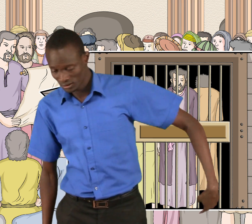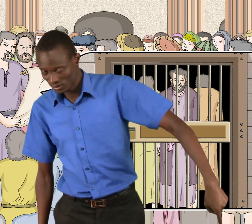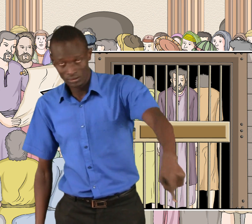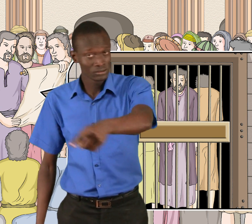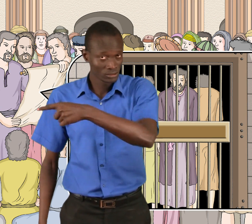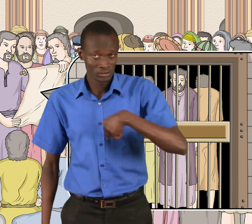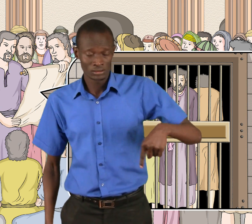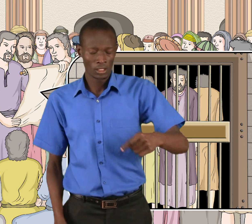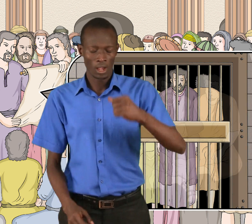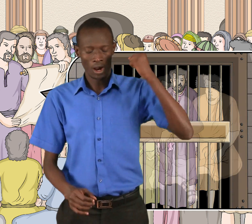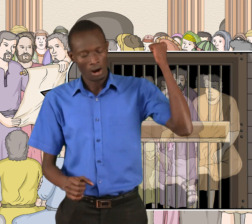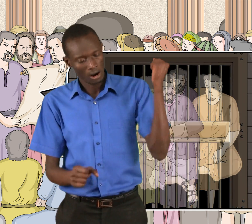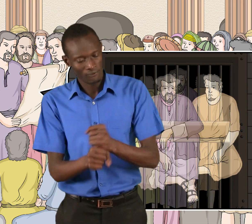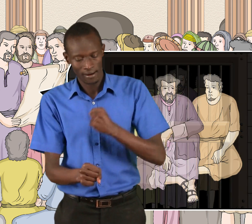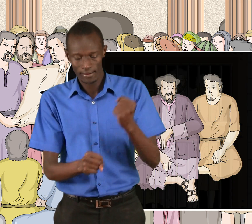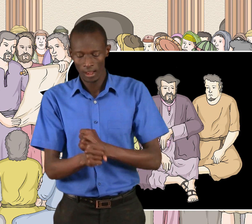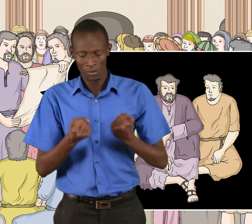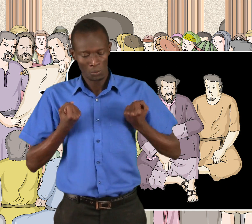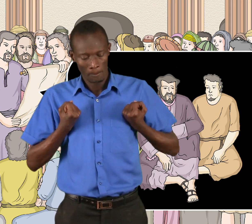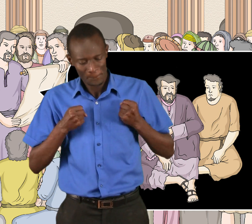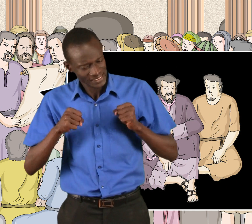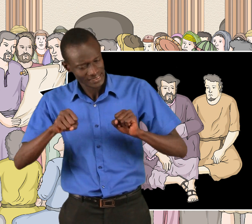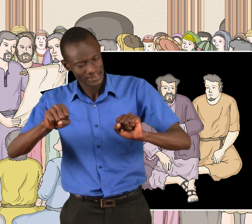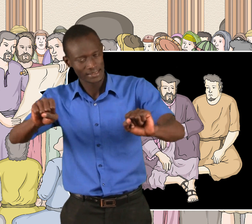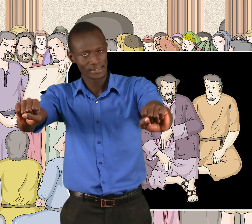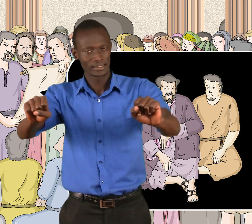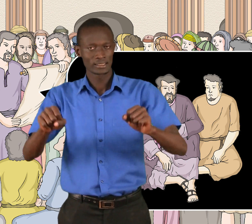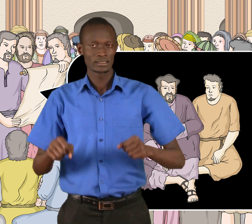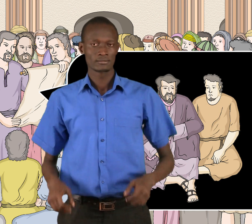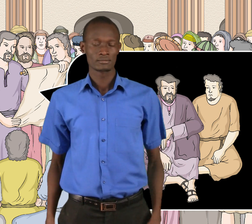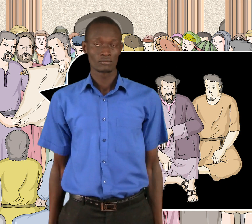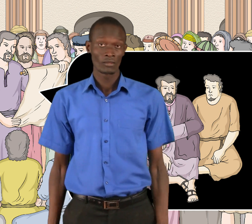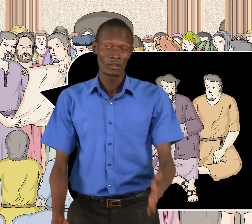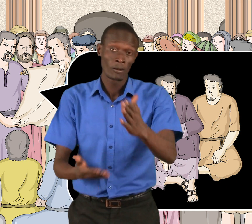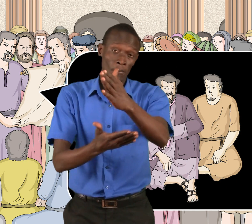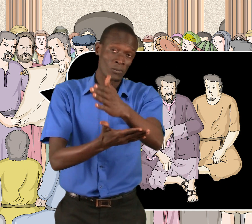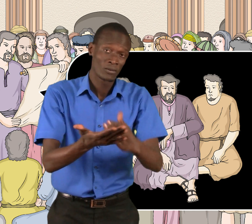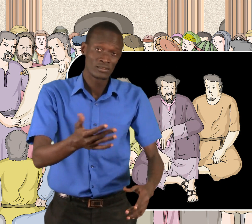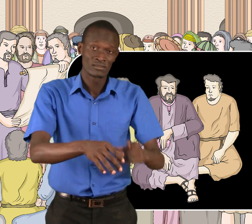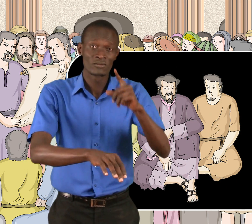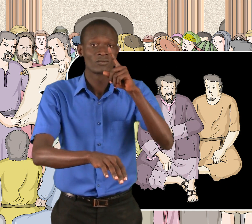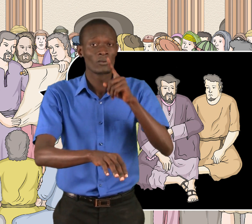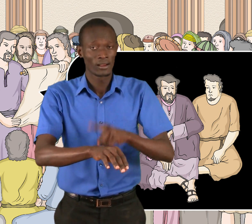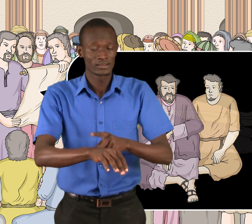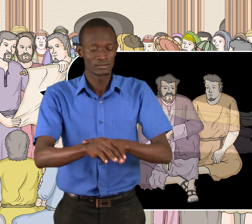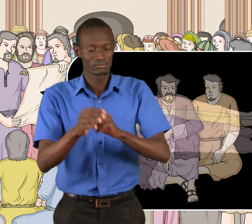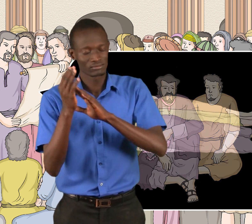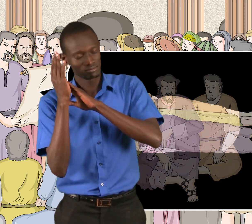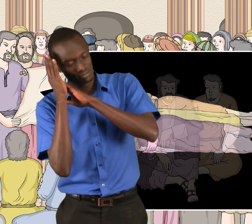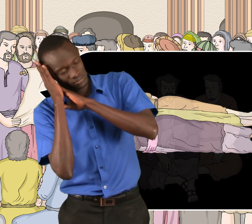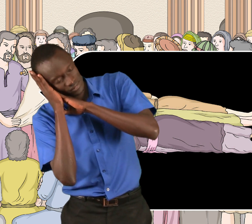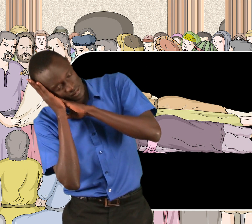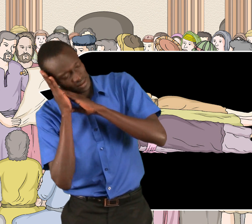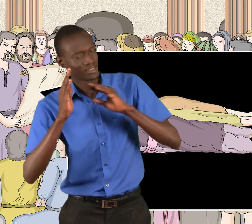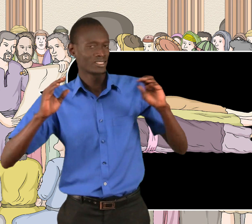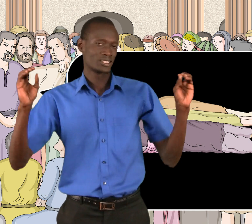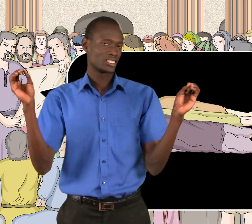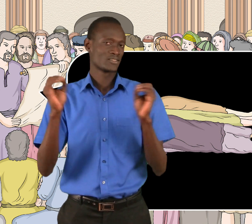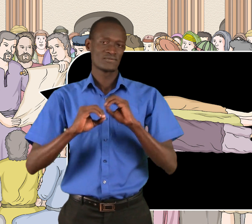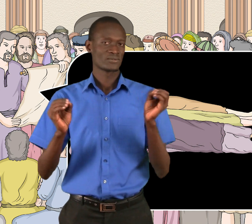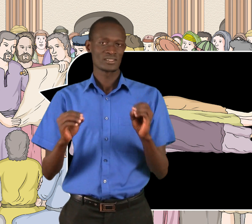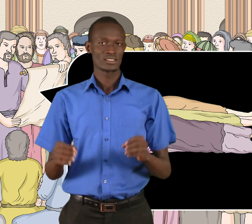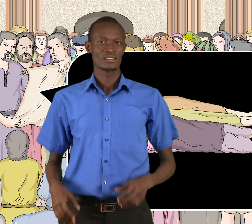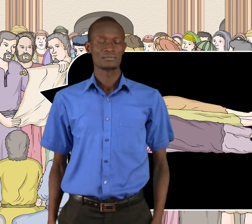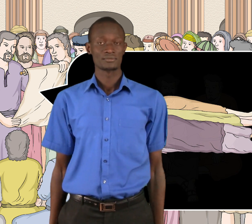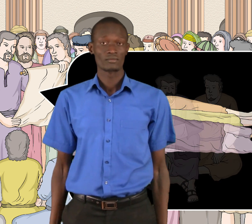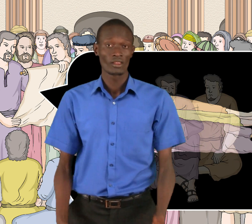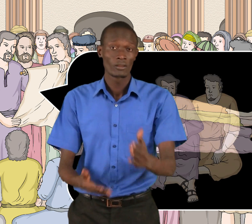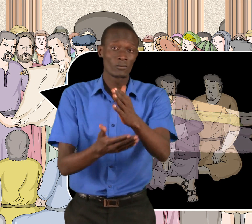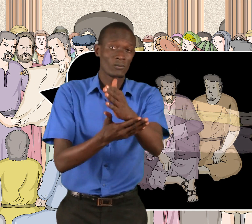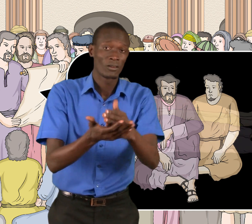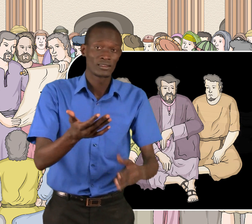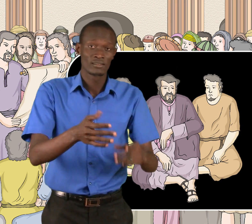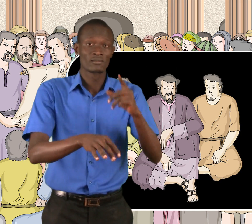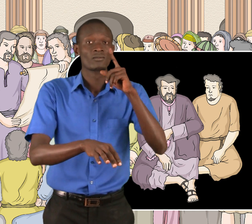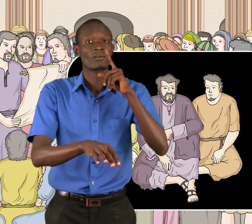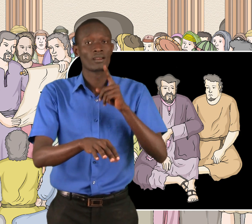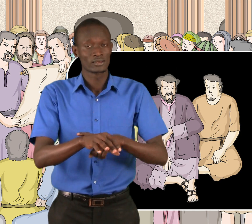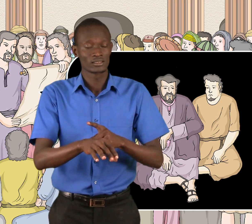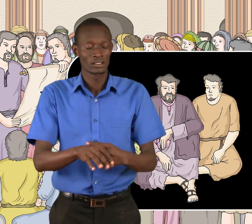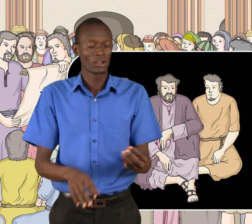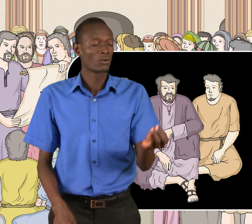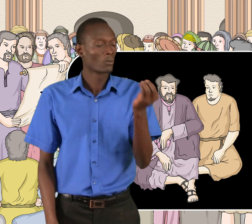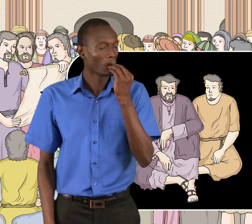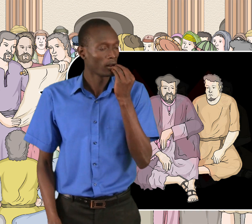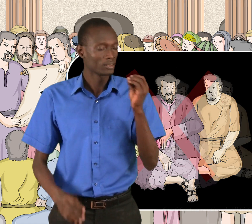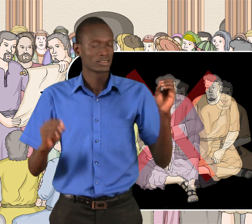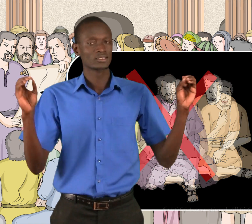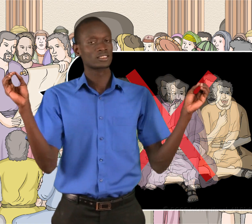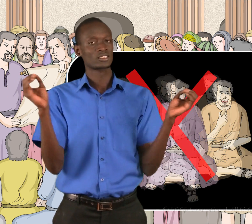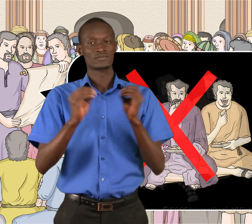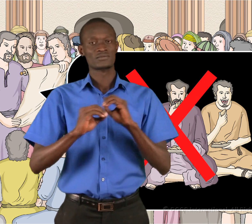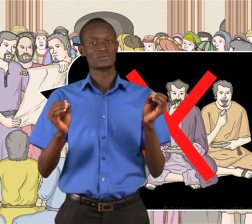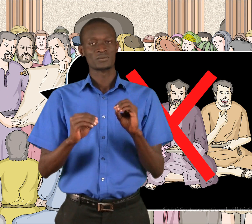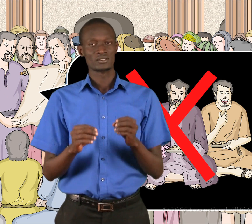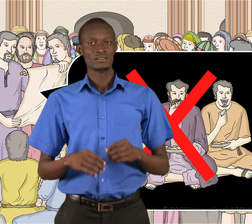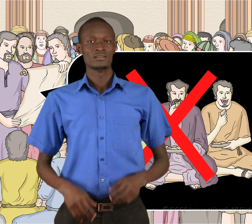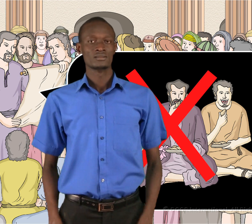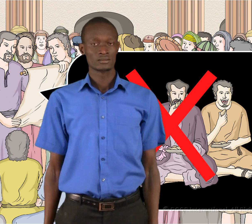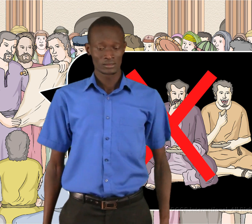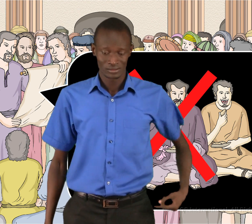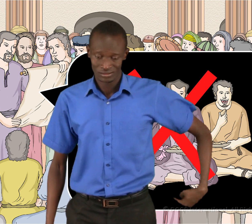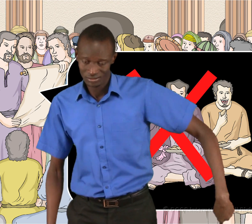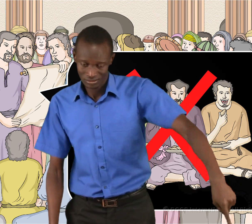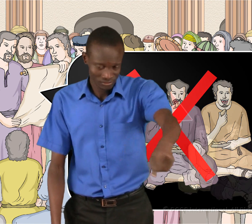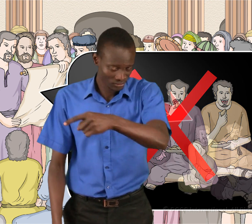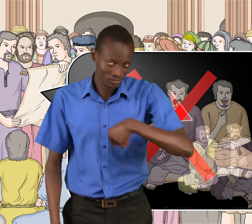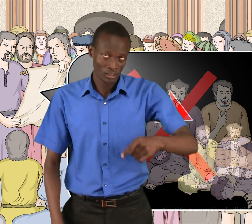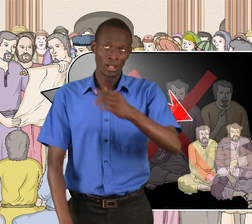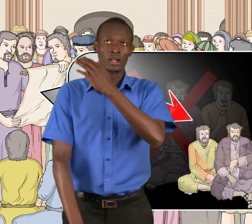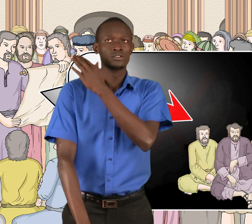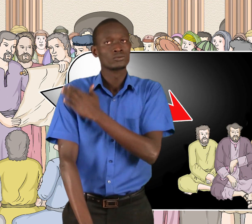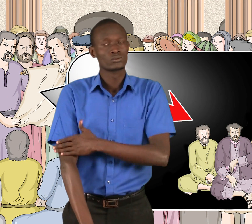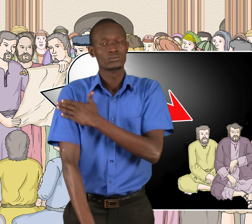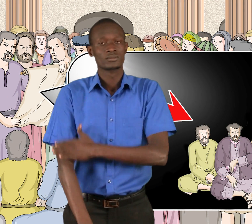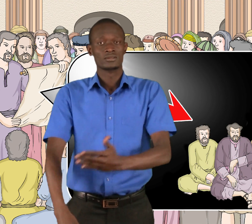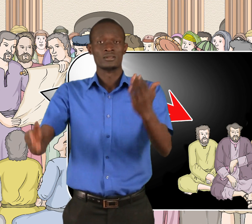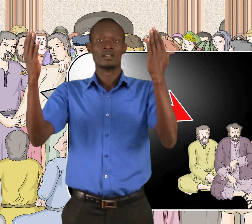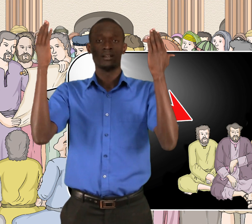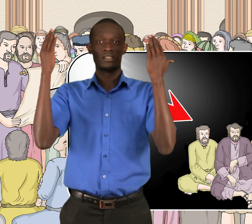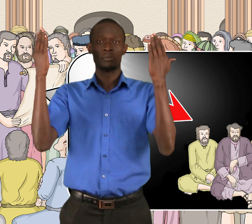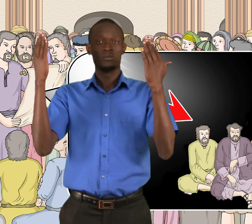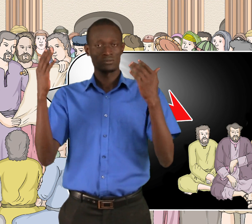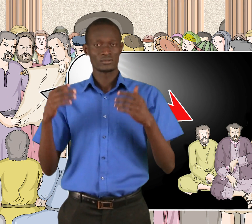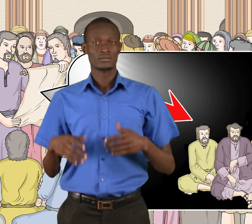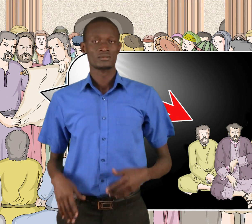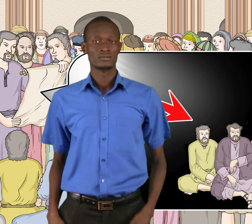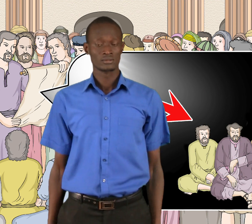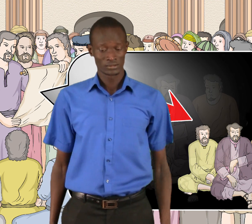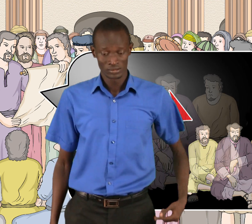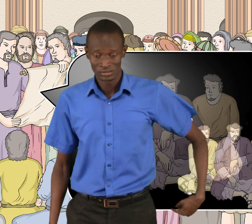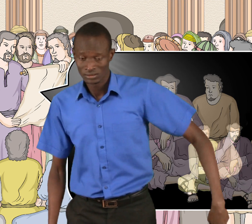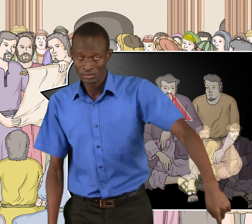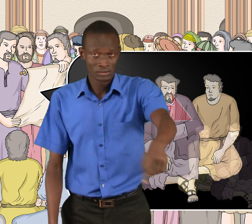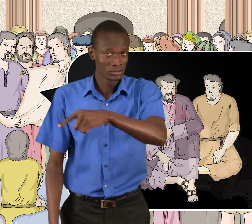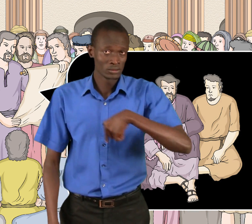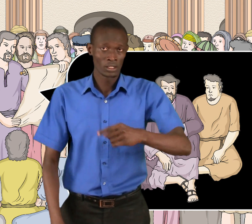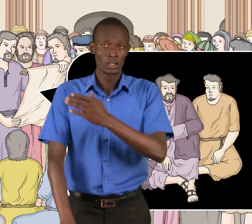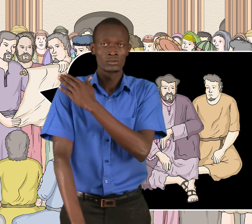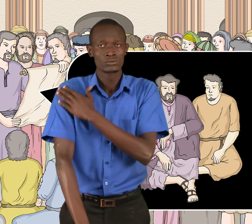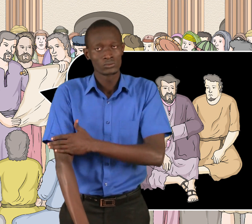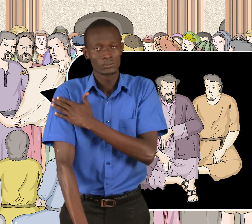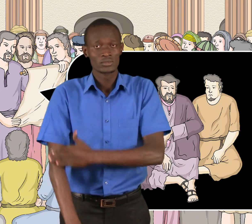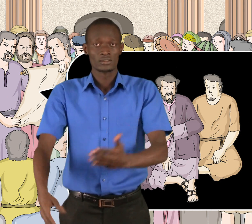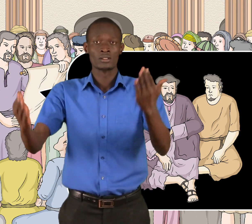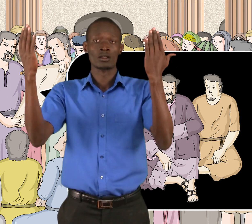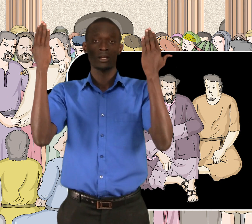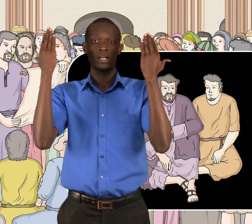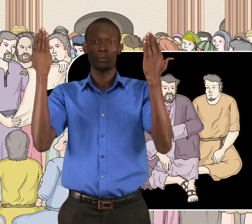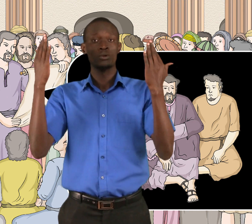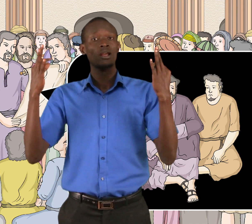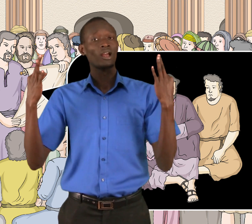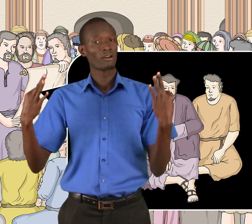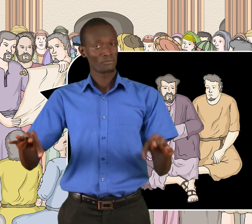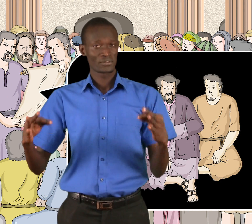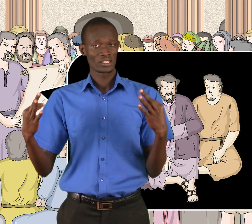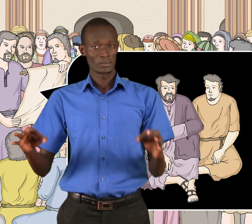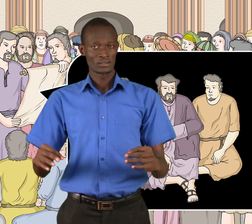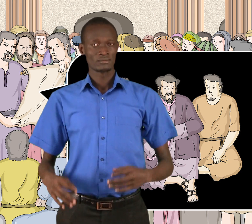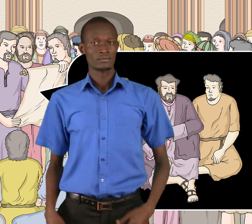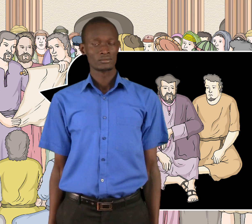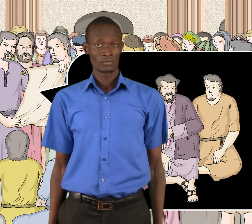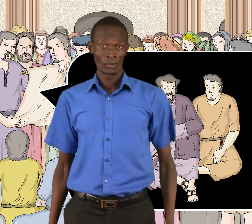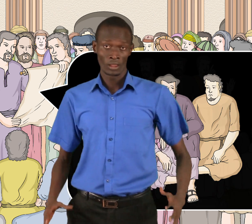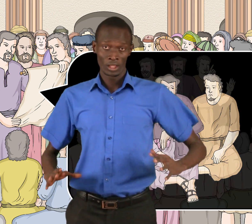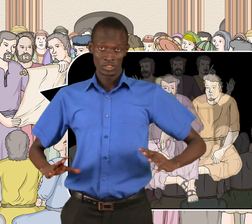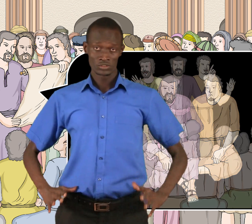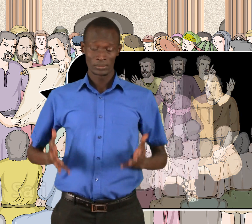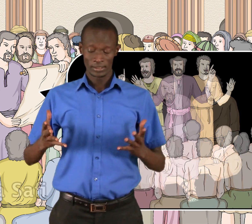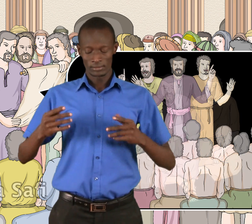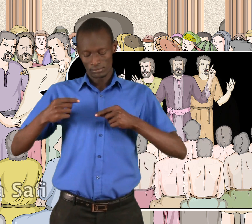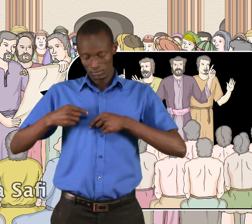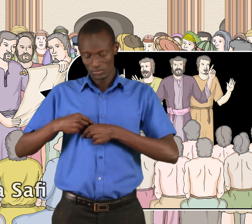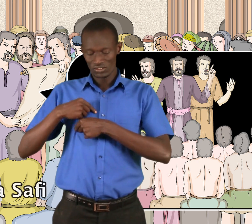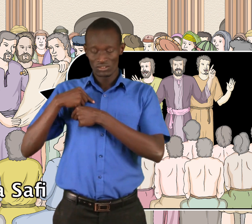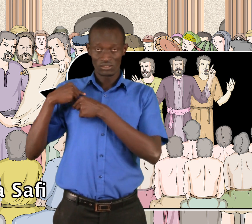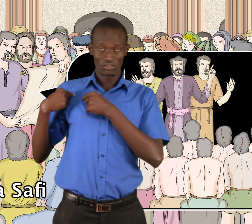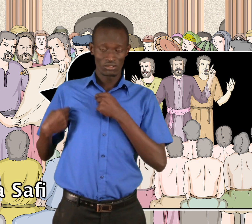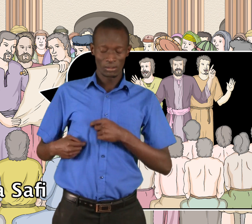in labor, sleepless nights, and hunger;